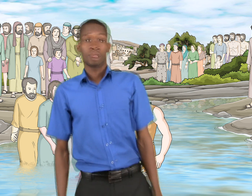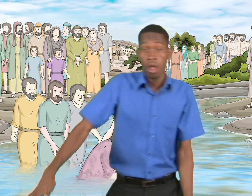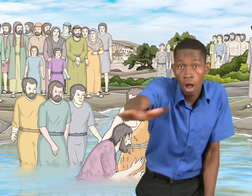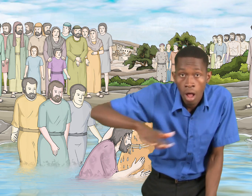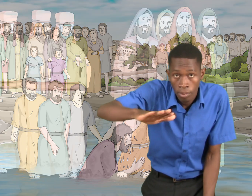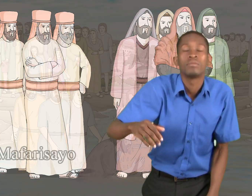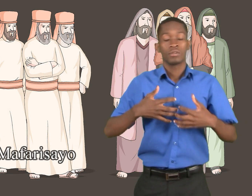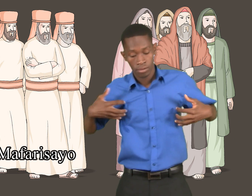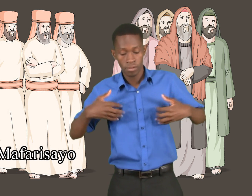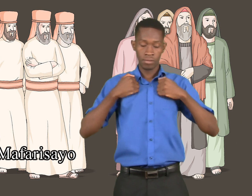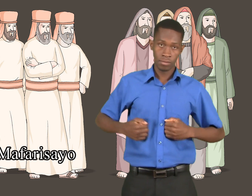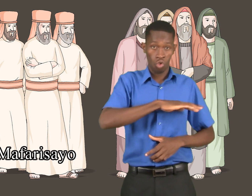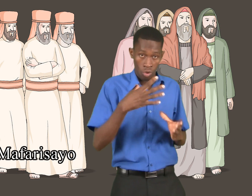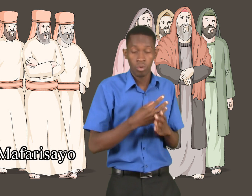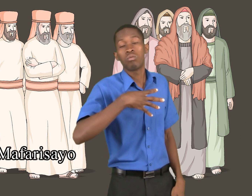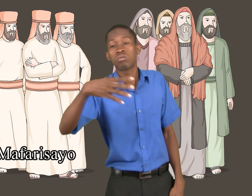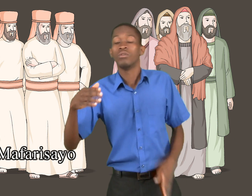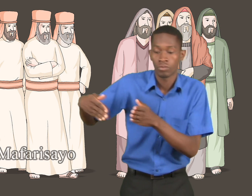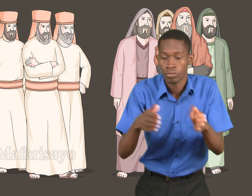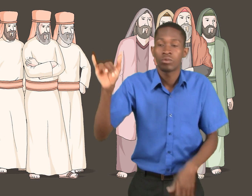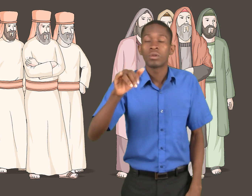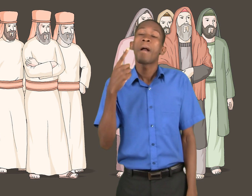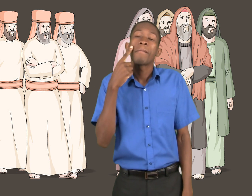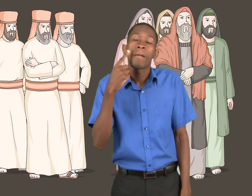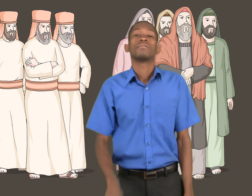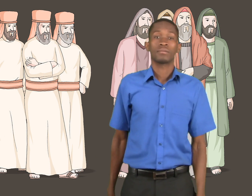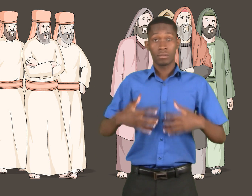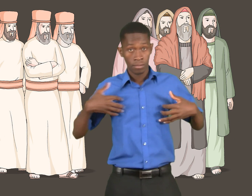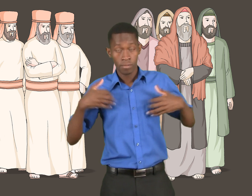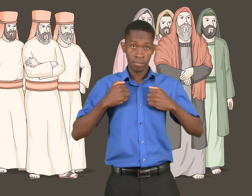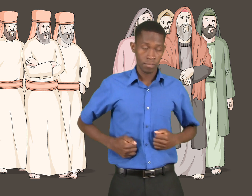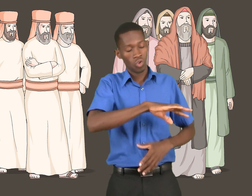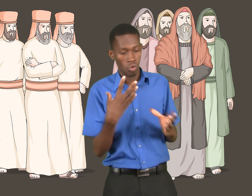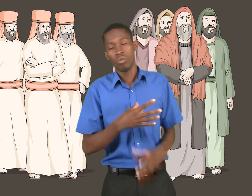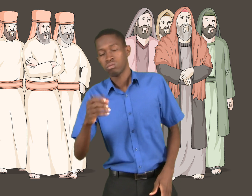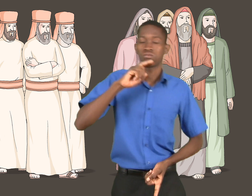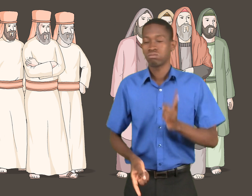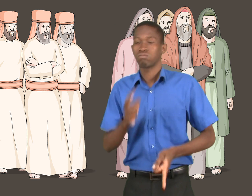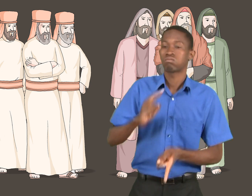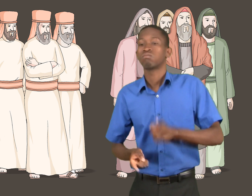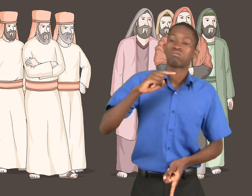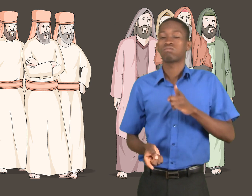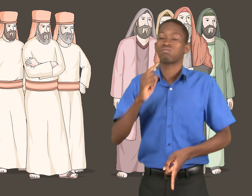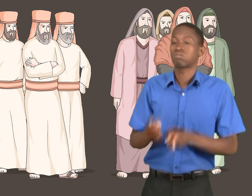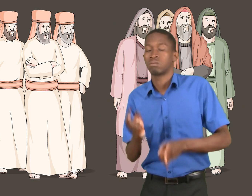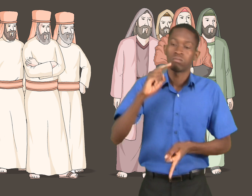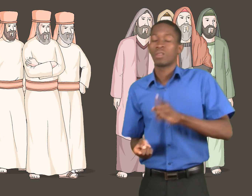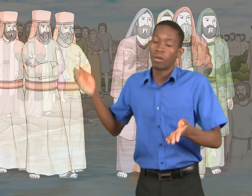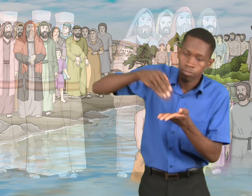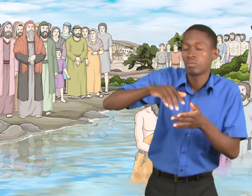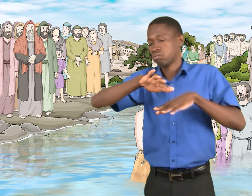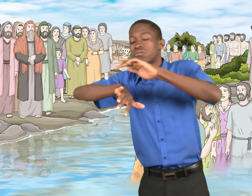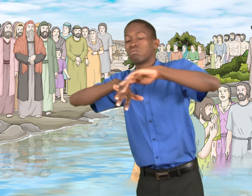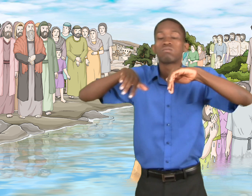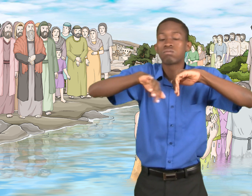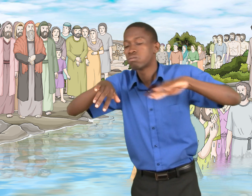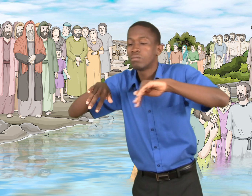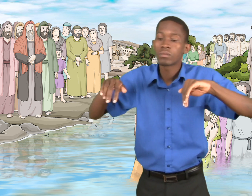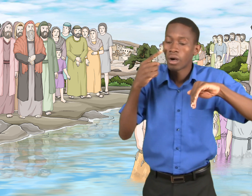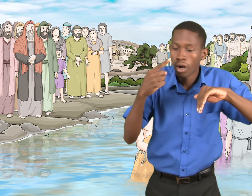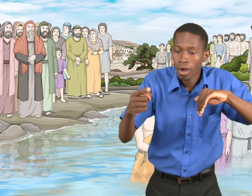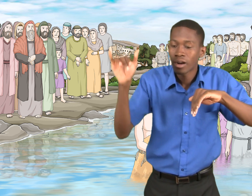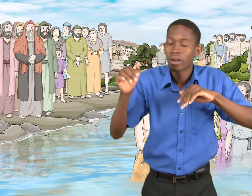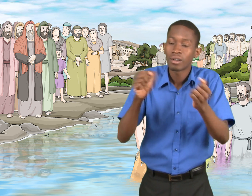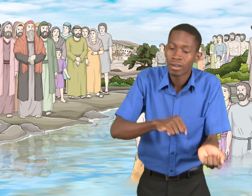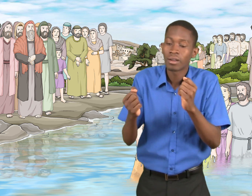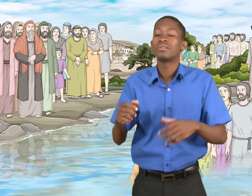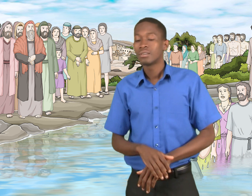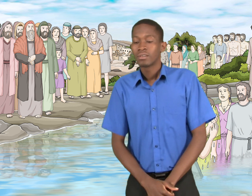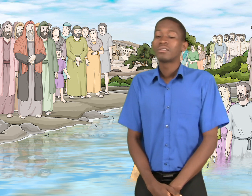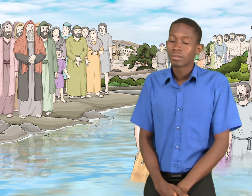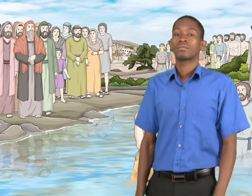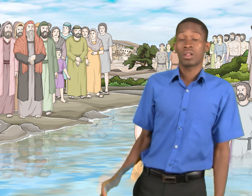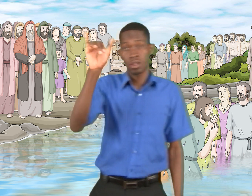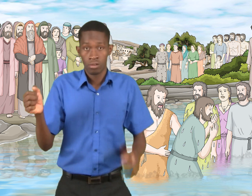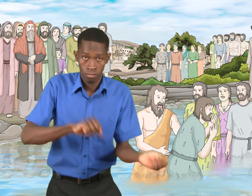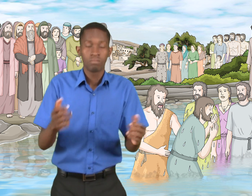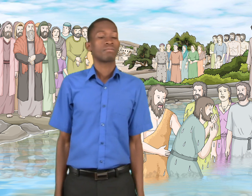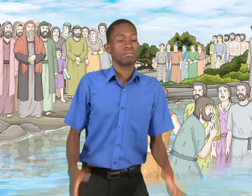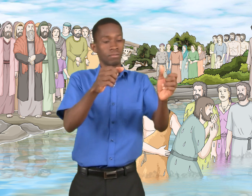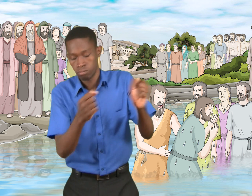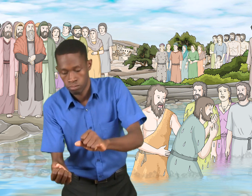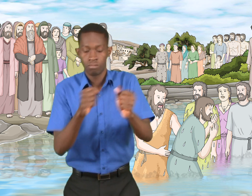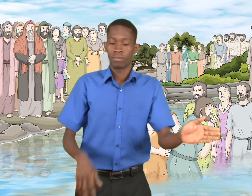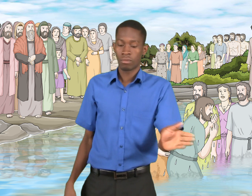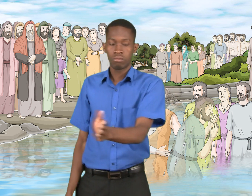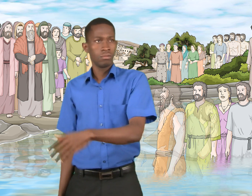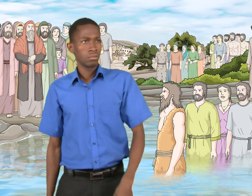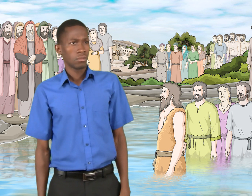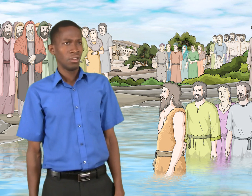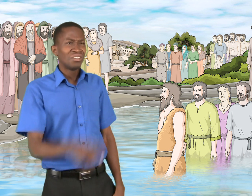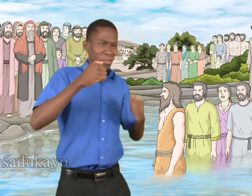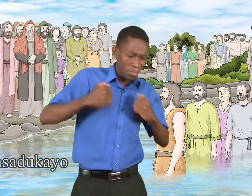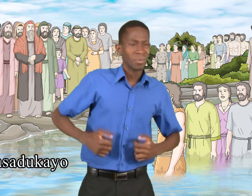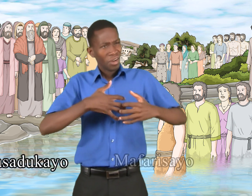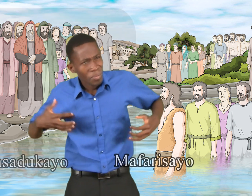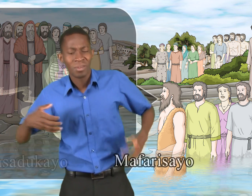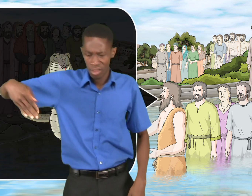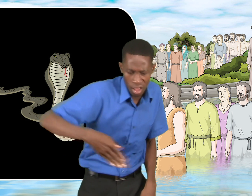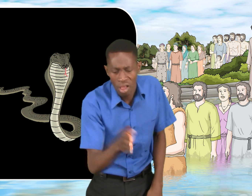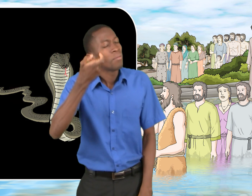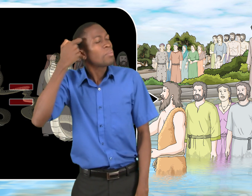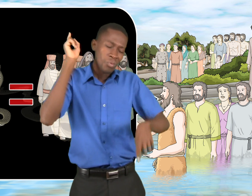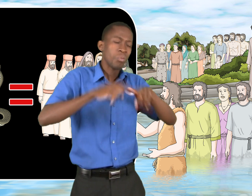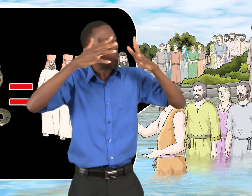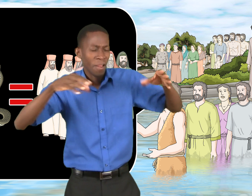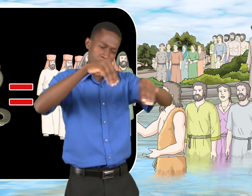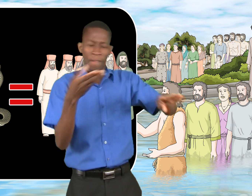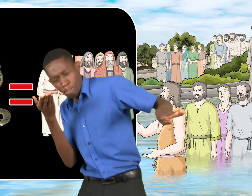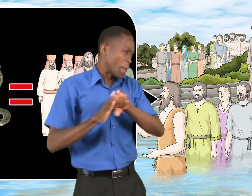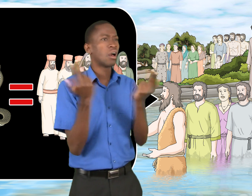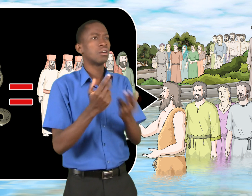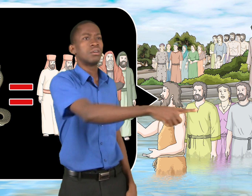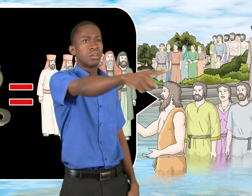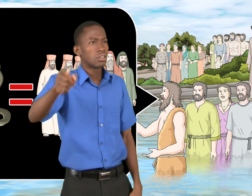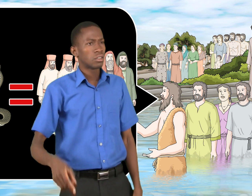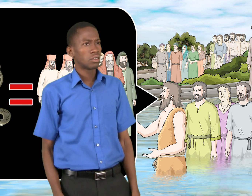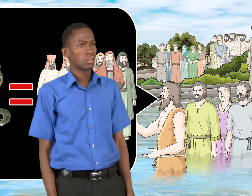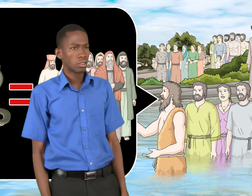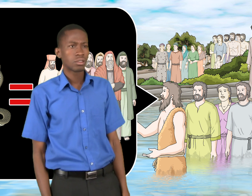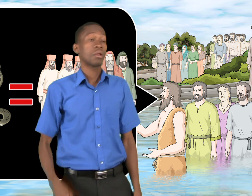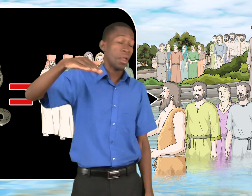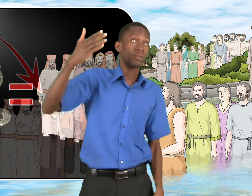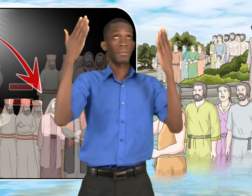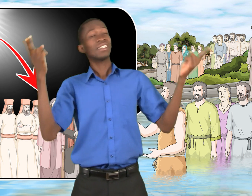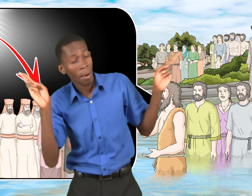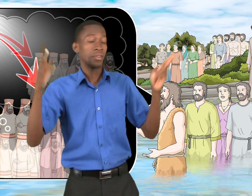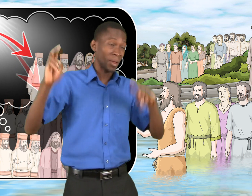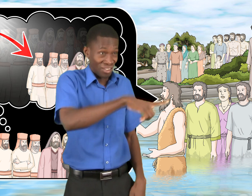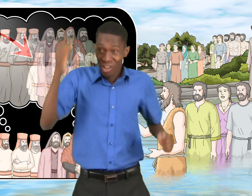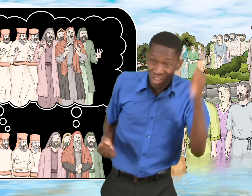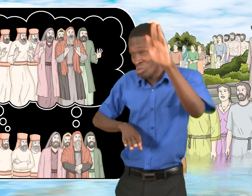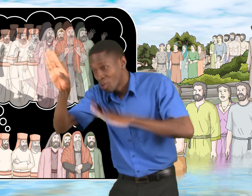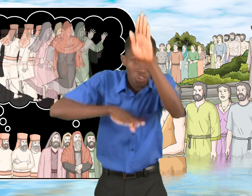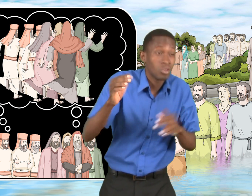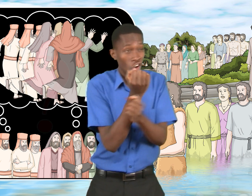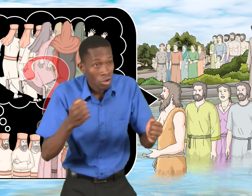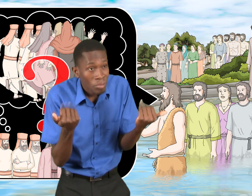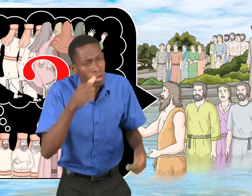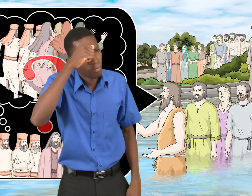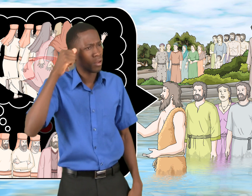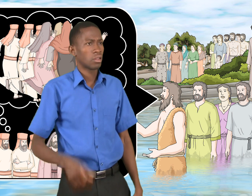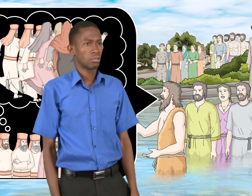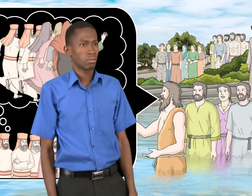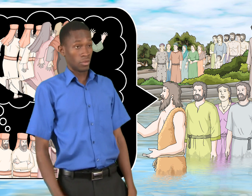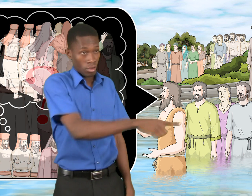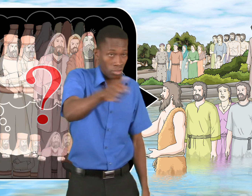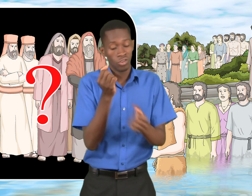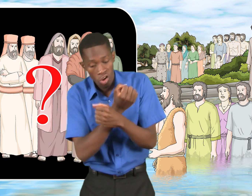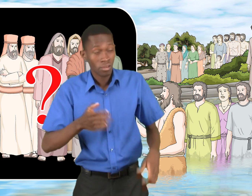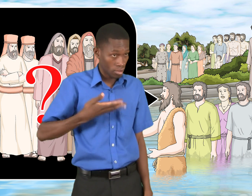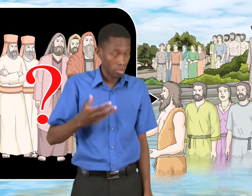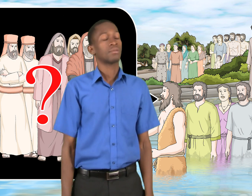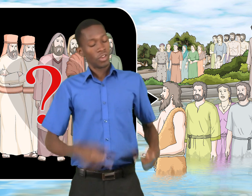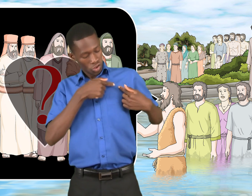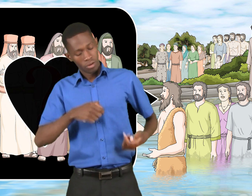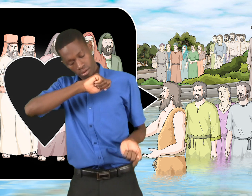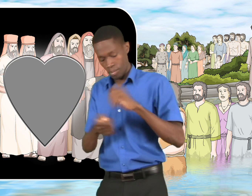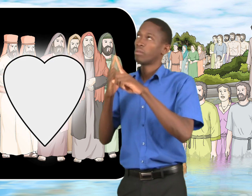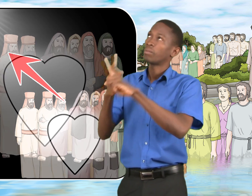But when John saw many of the Pharisees and Sadducees coming to his place of baptism, he said to them, “You brood of vipers, who warned you to flee from the coming wrath?